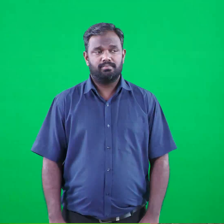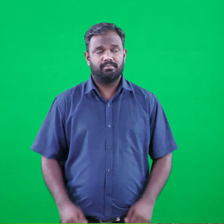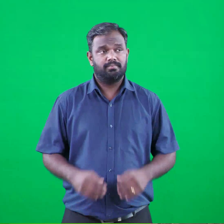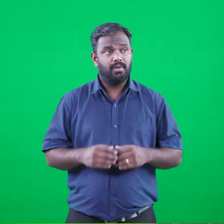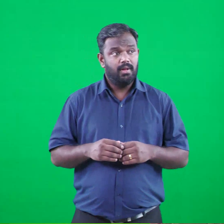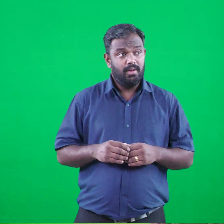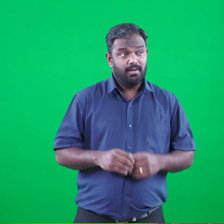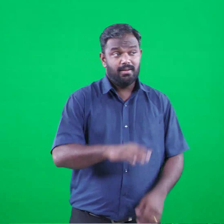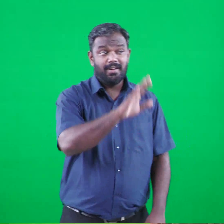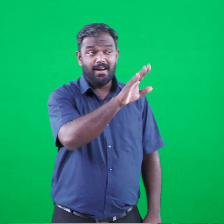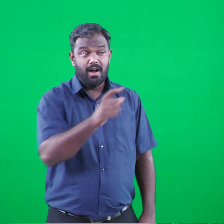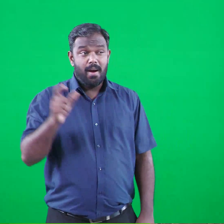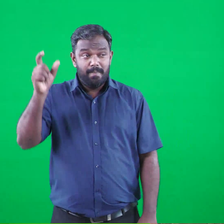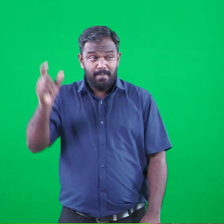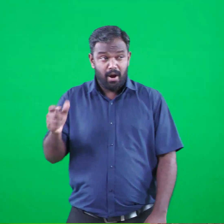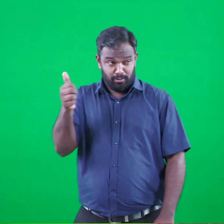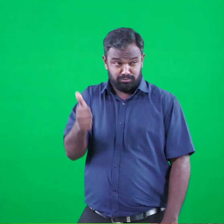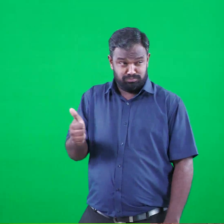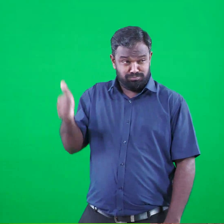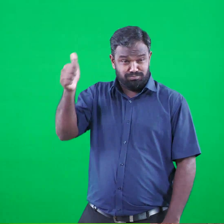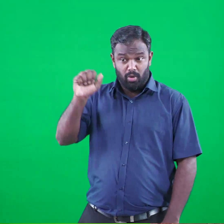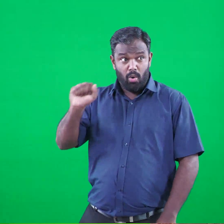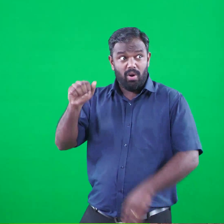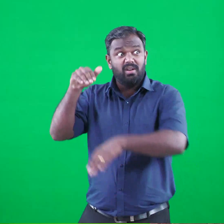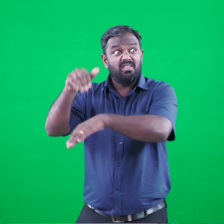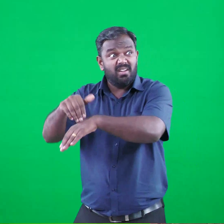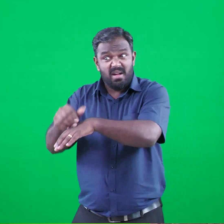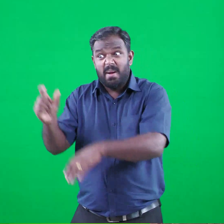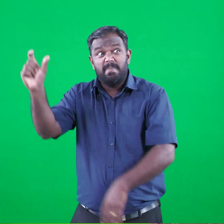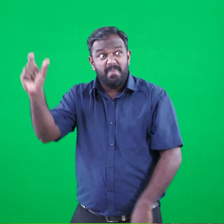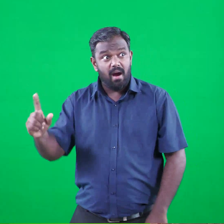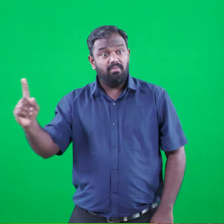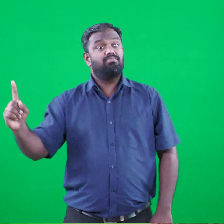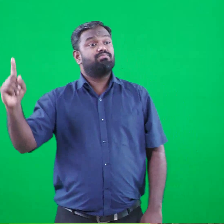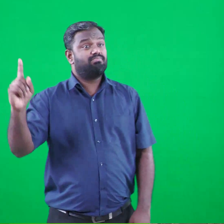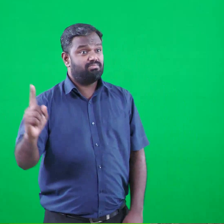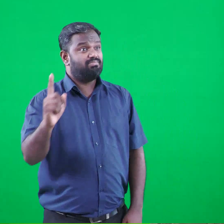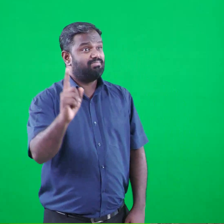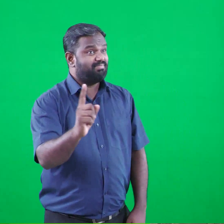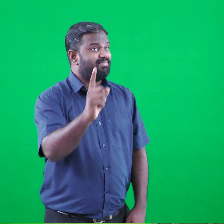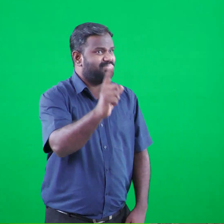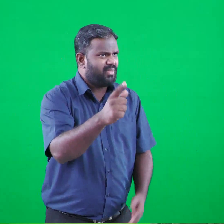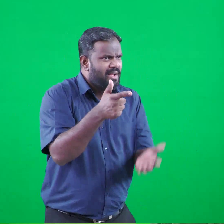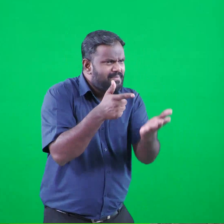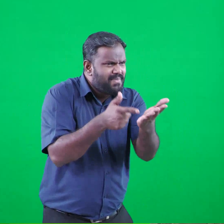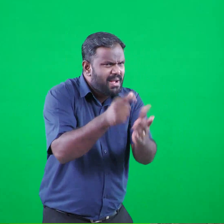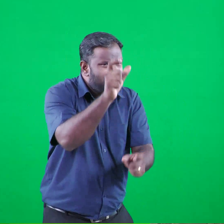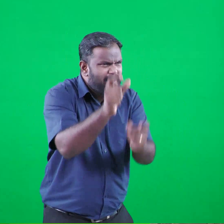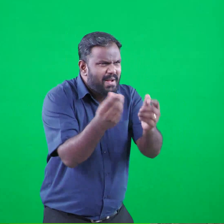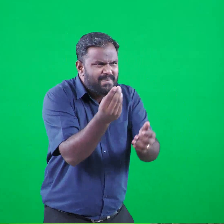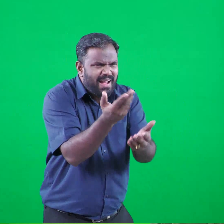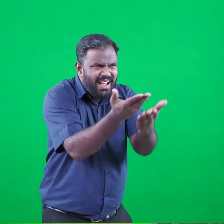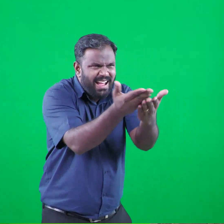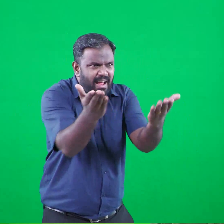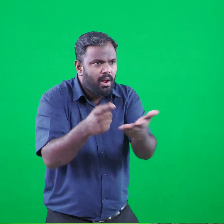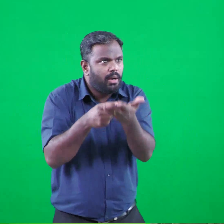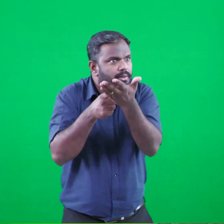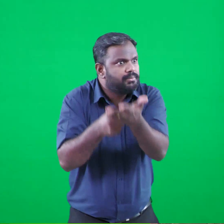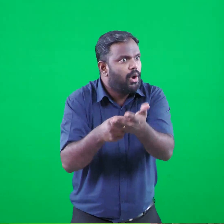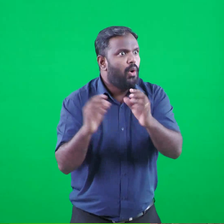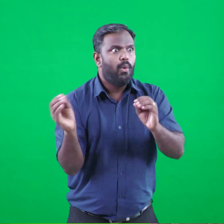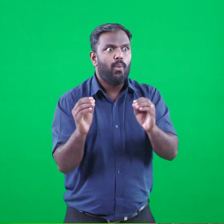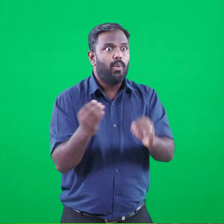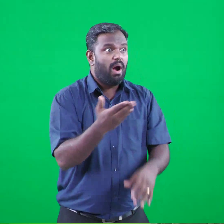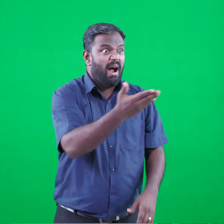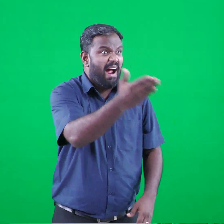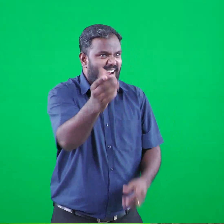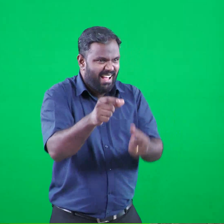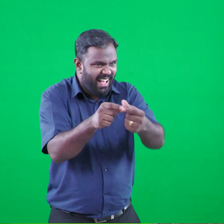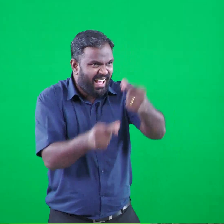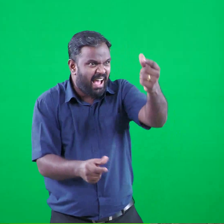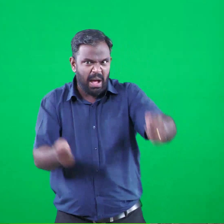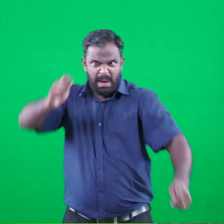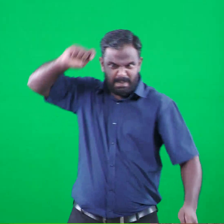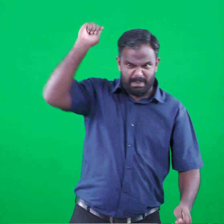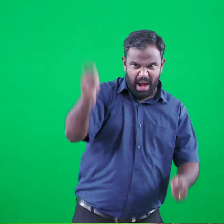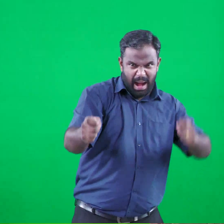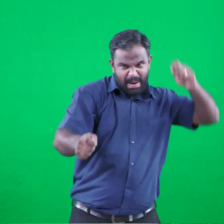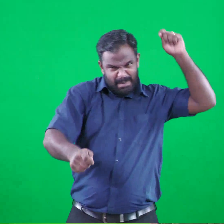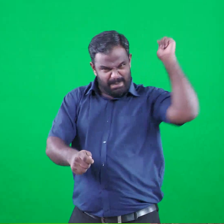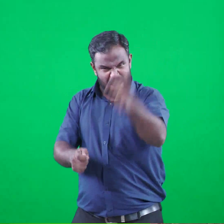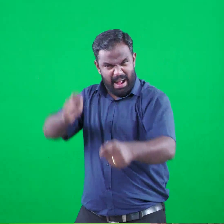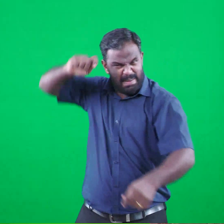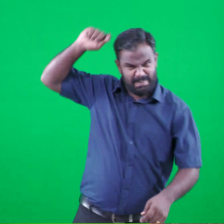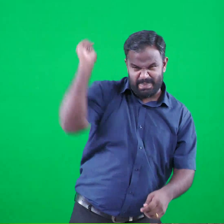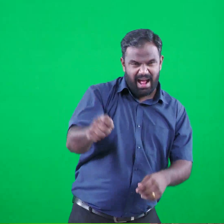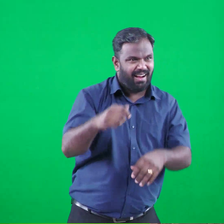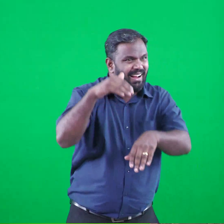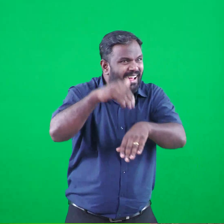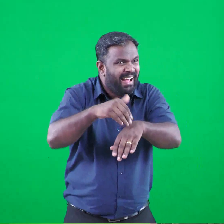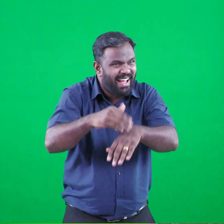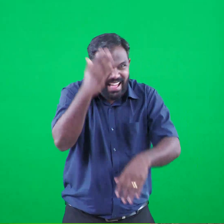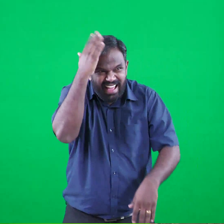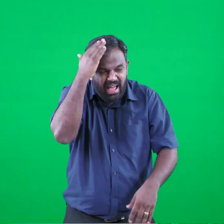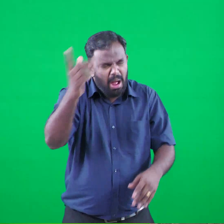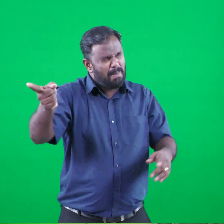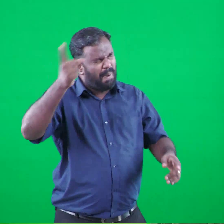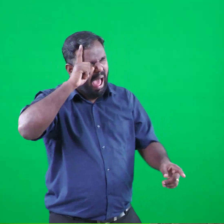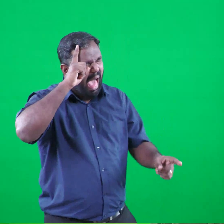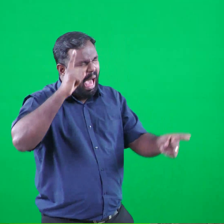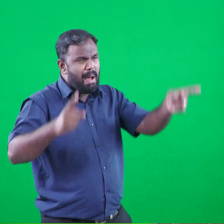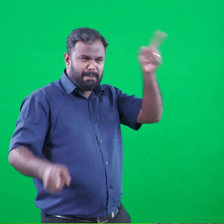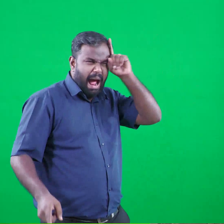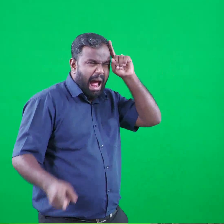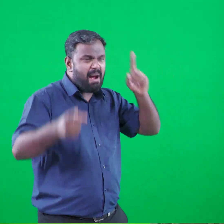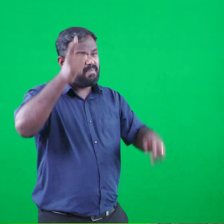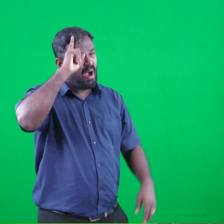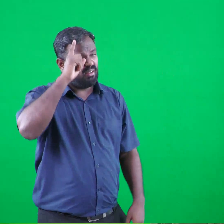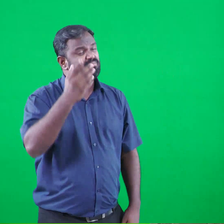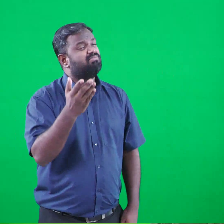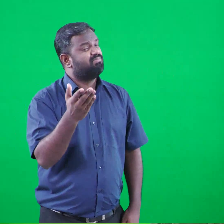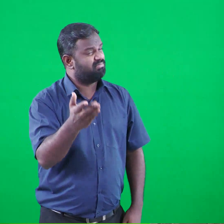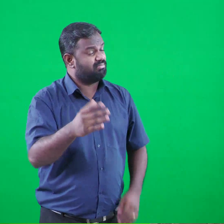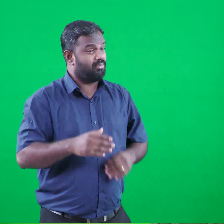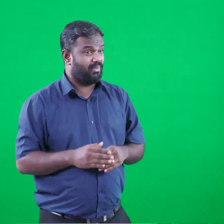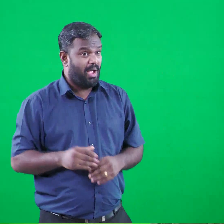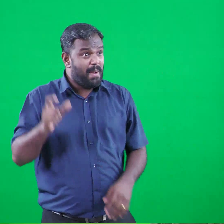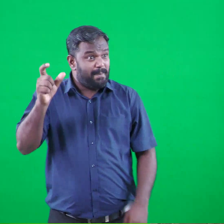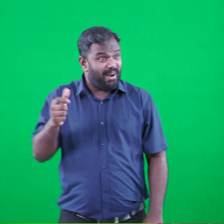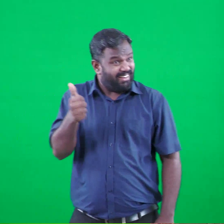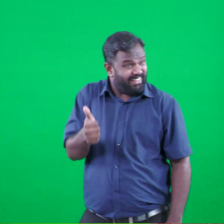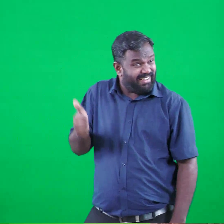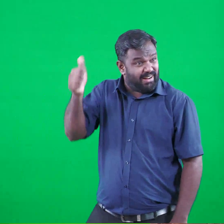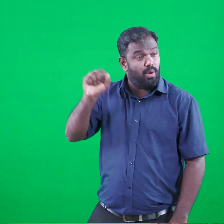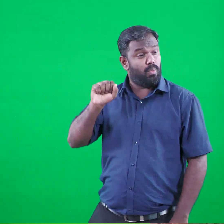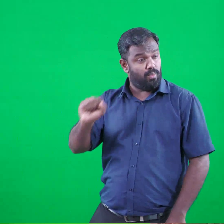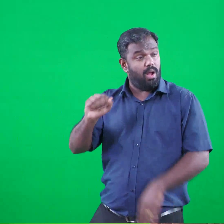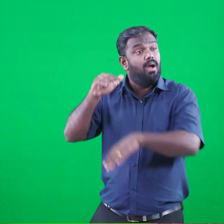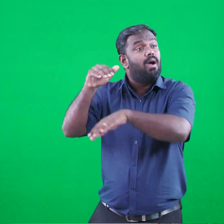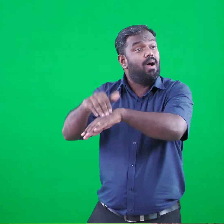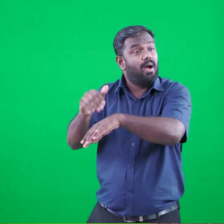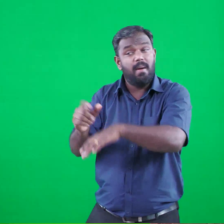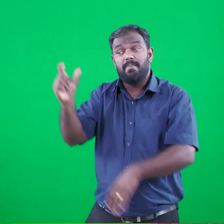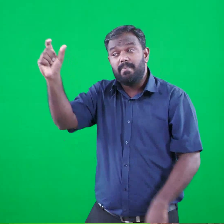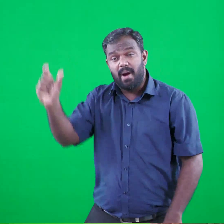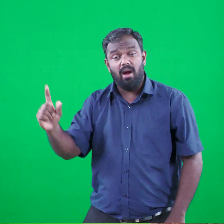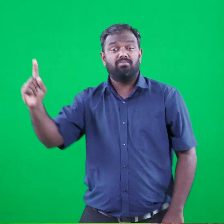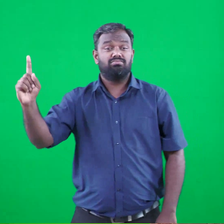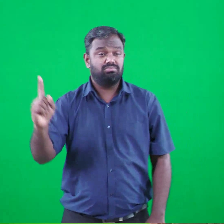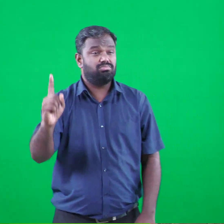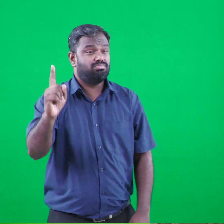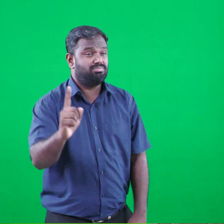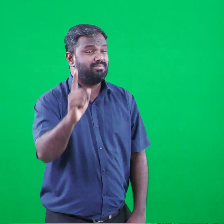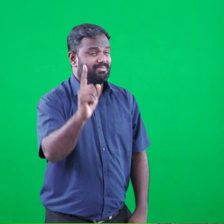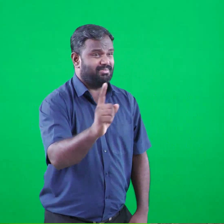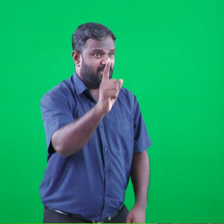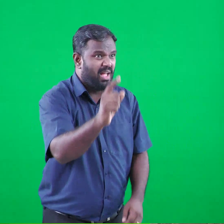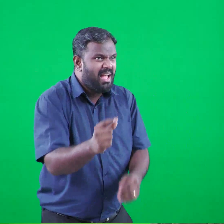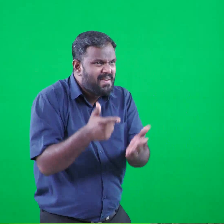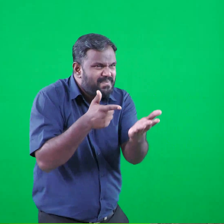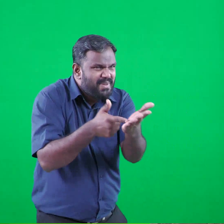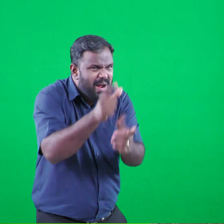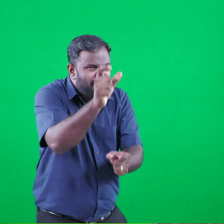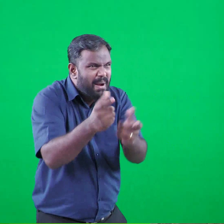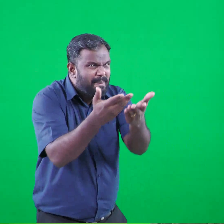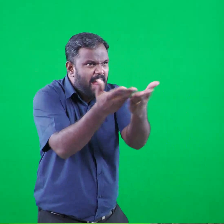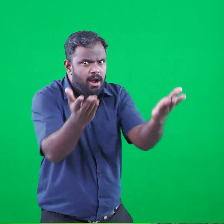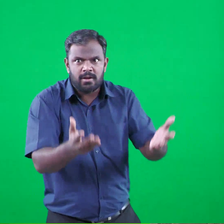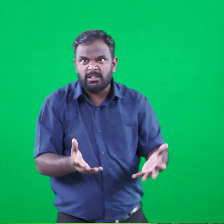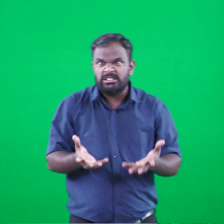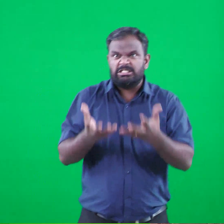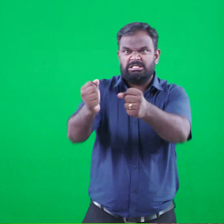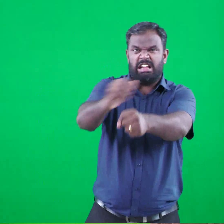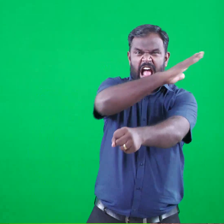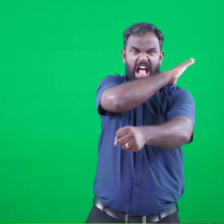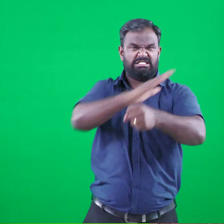Then he sent them another servant, and they struck him over the head and treated him shamefully.